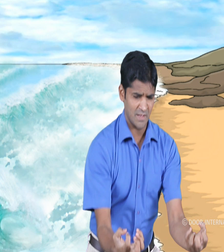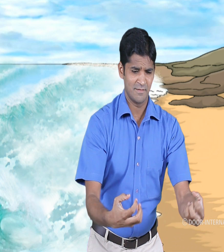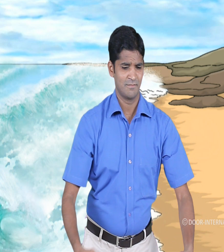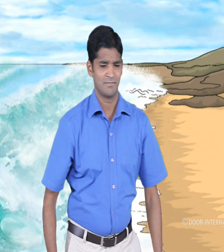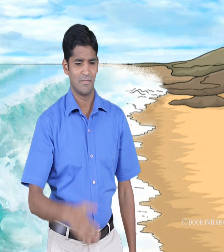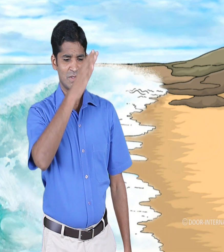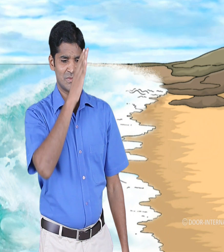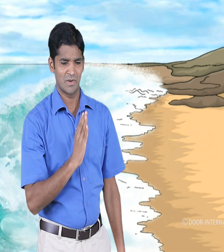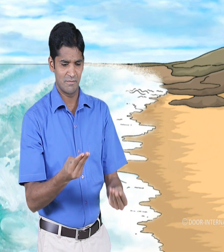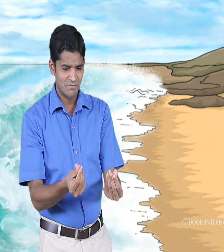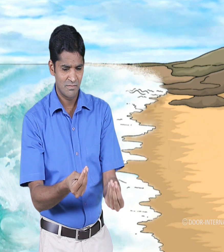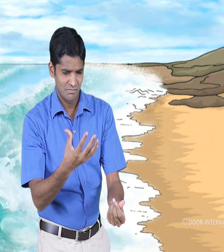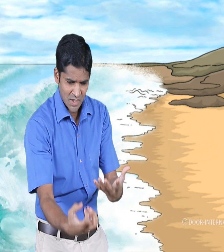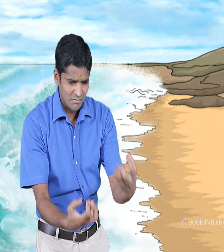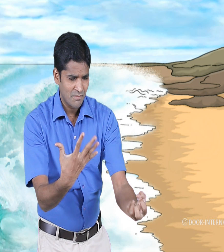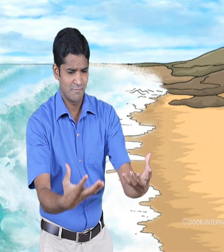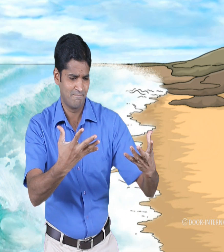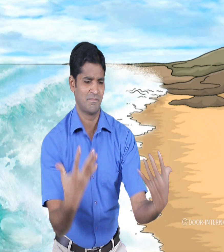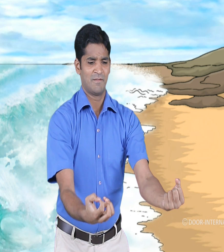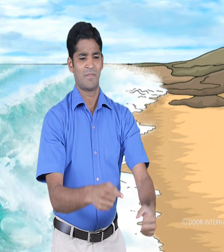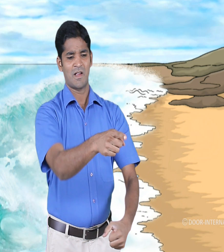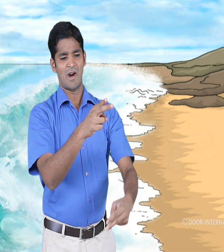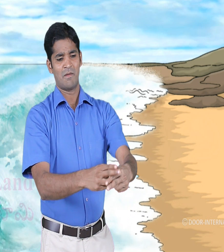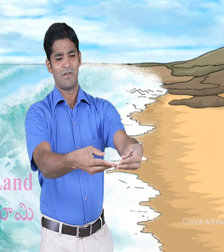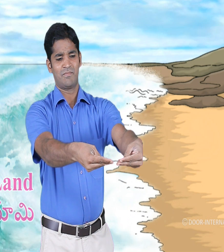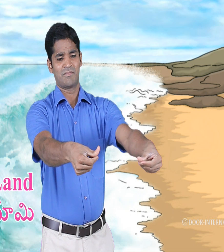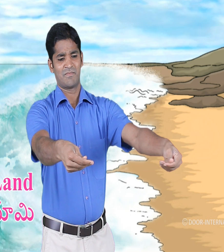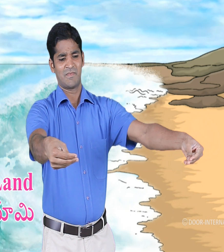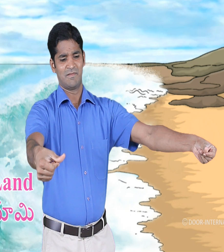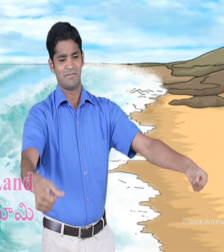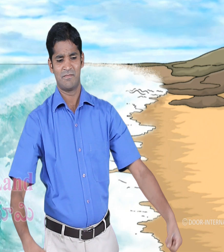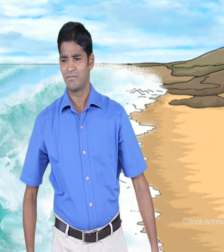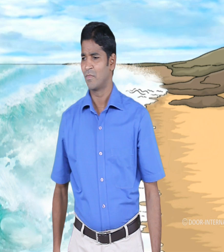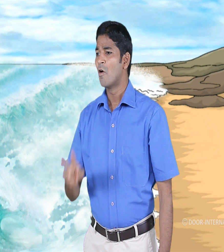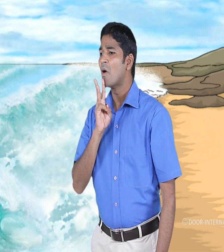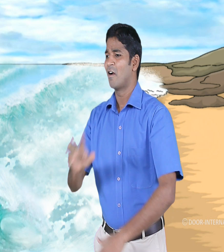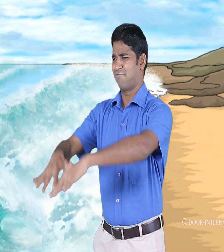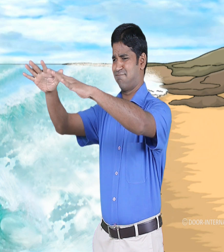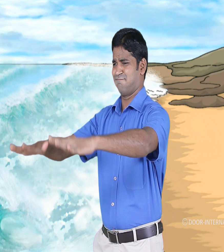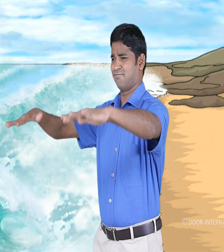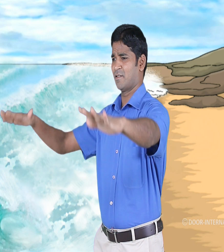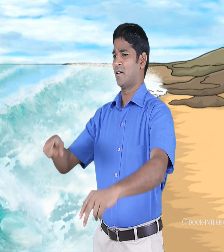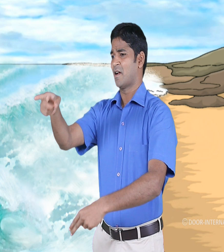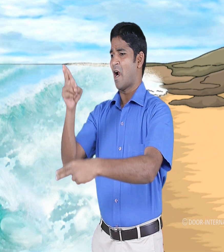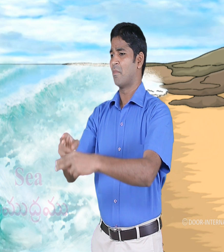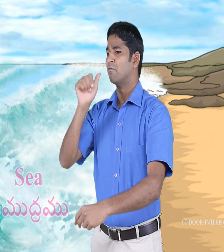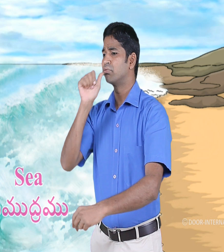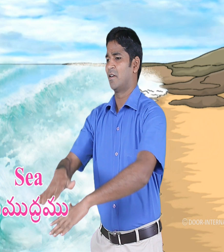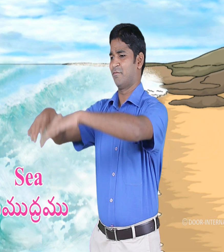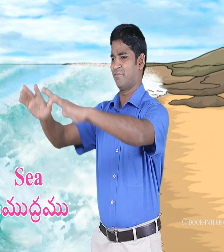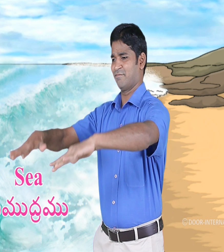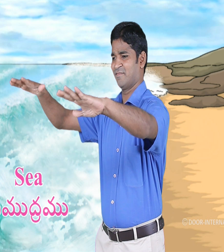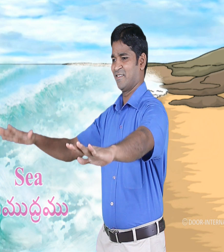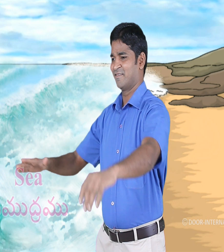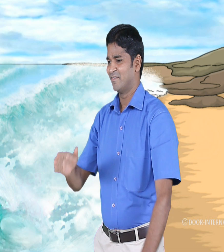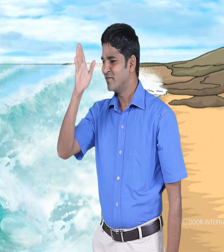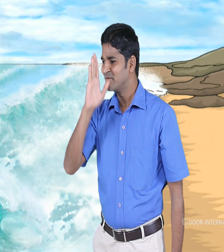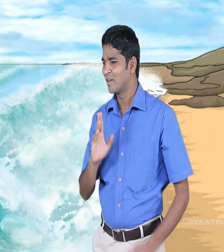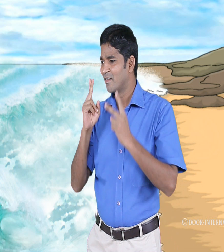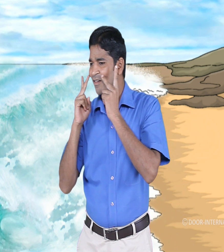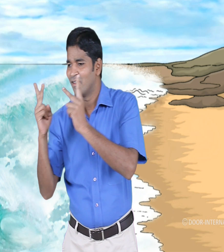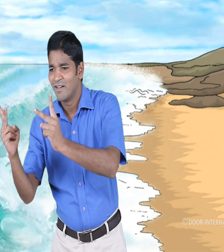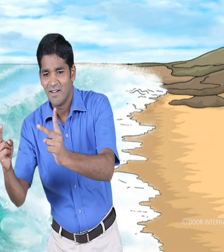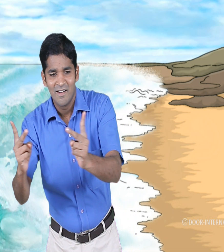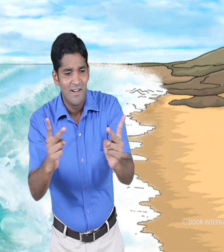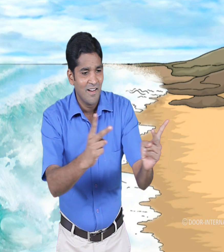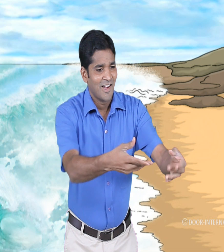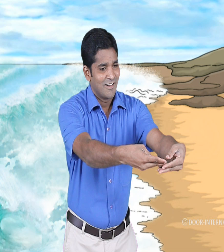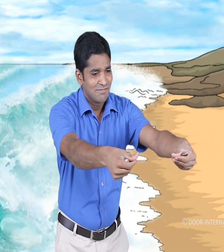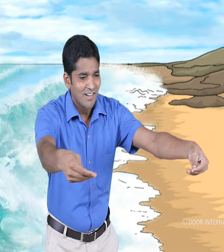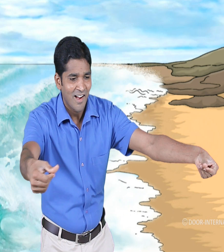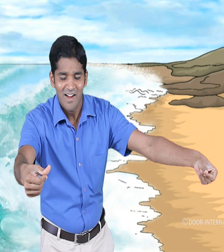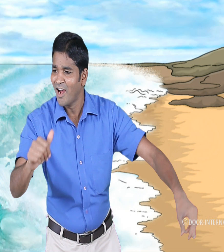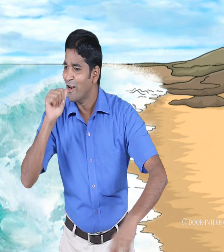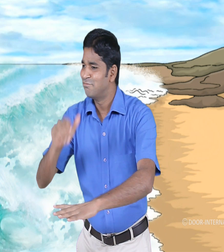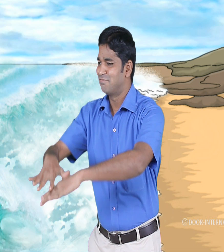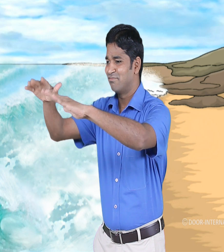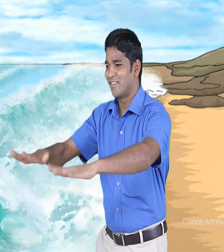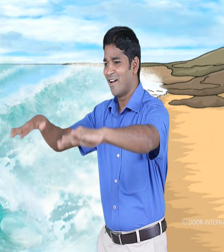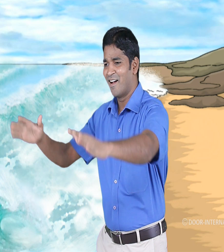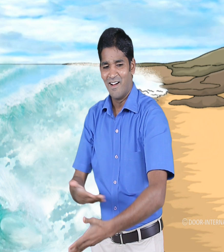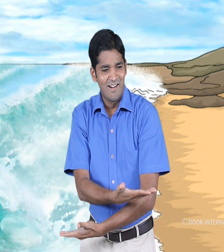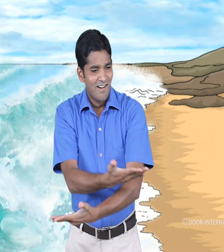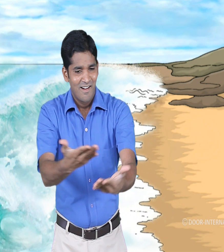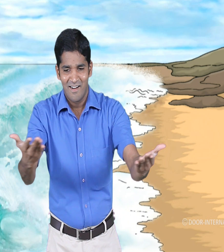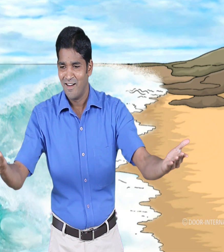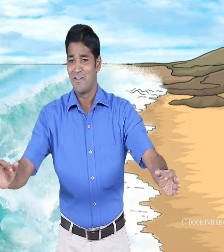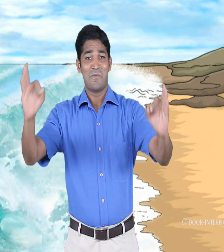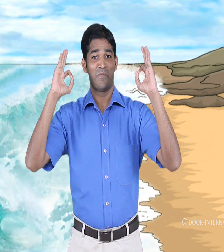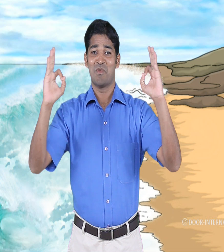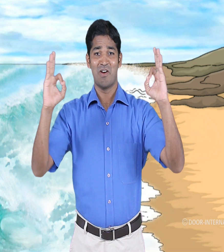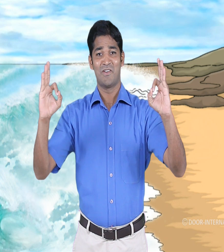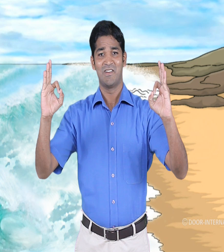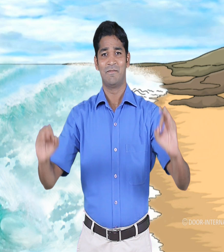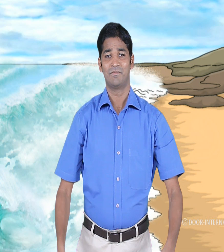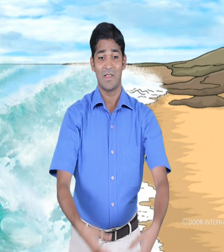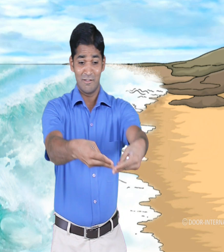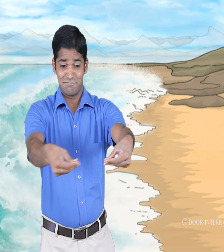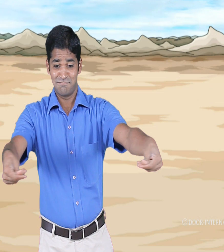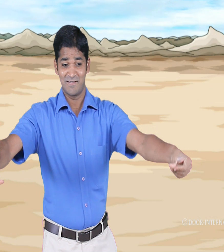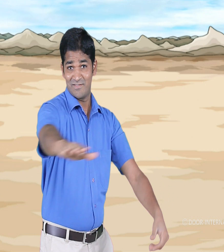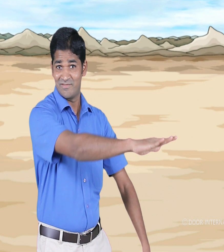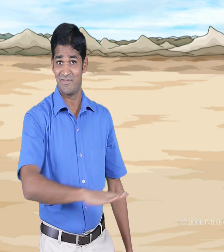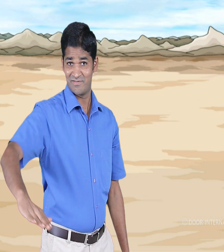And it was so. God called the dry land “earth,” and the gathering of waters He called “seas.”